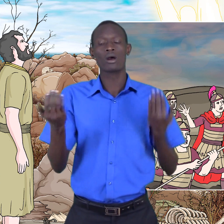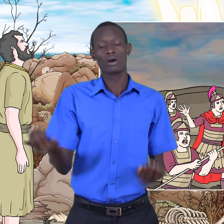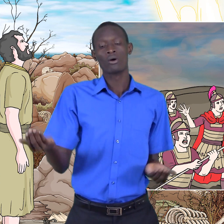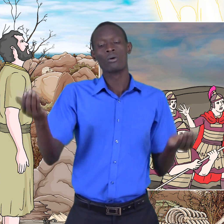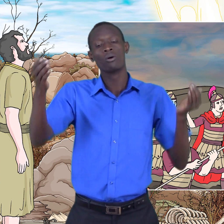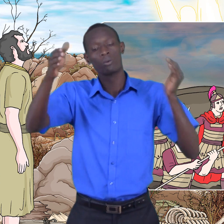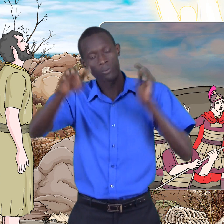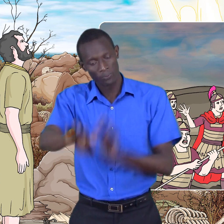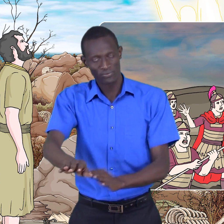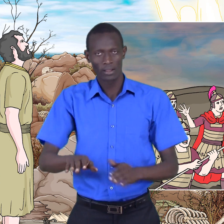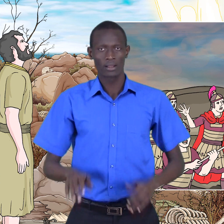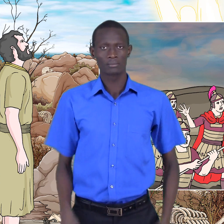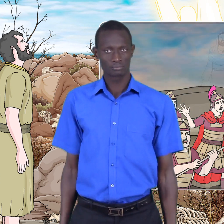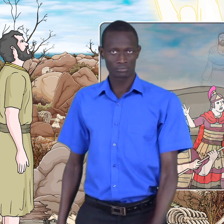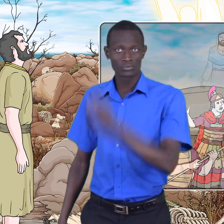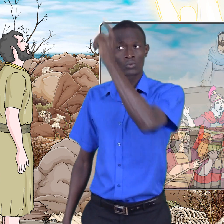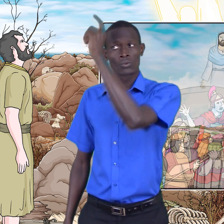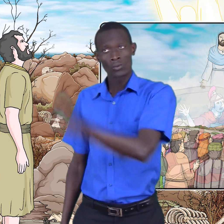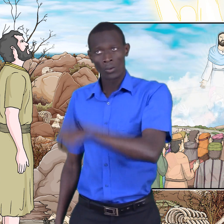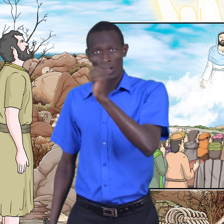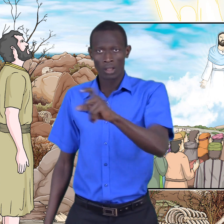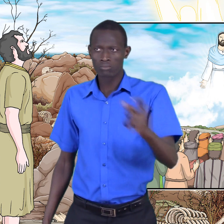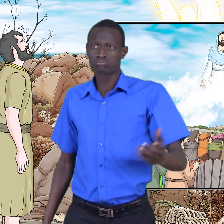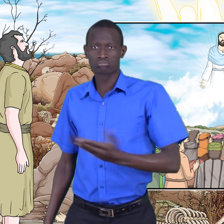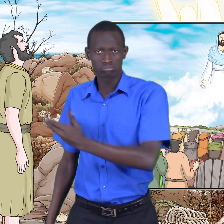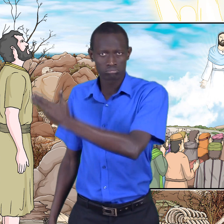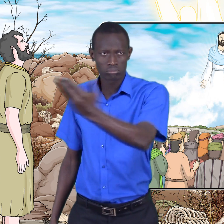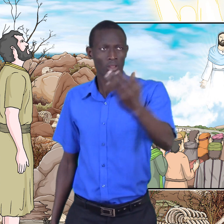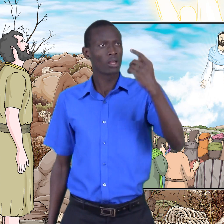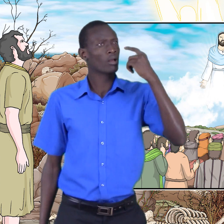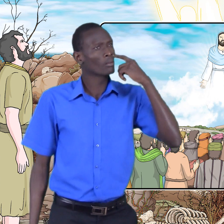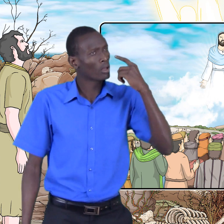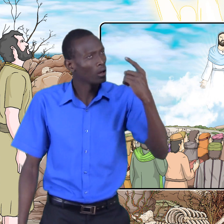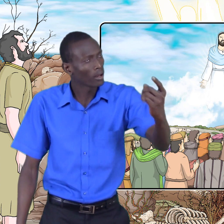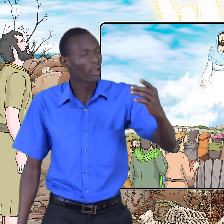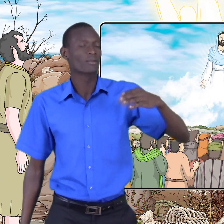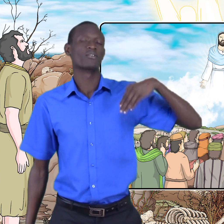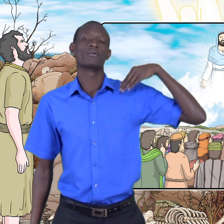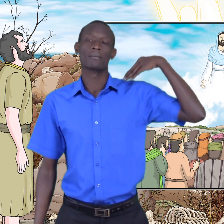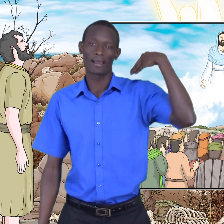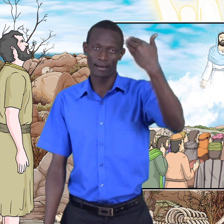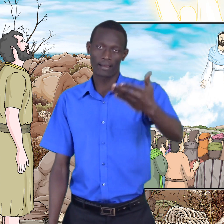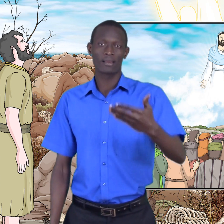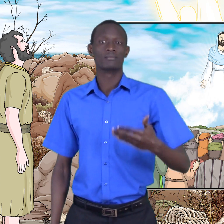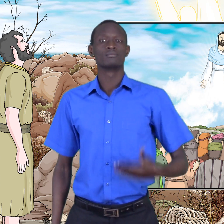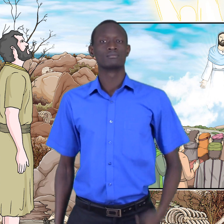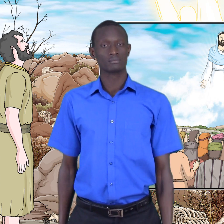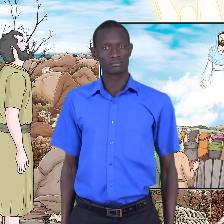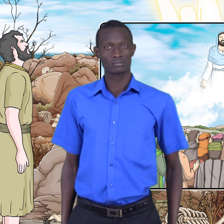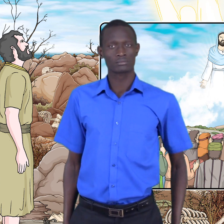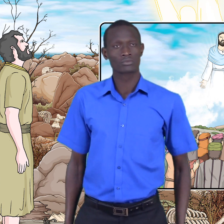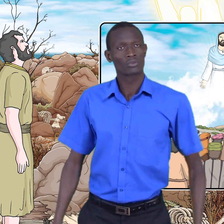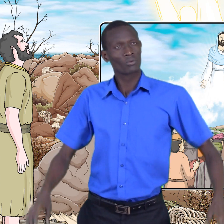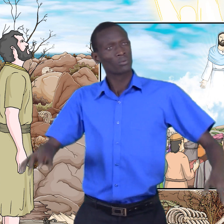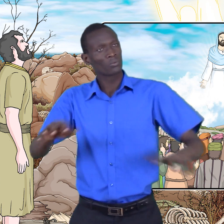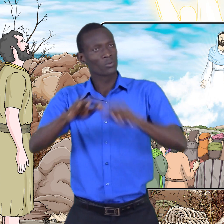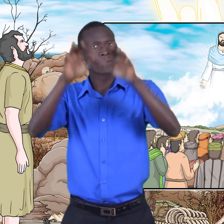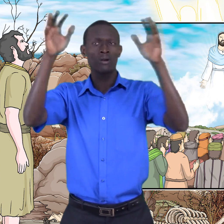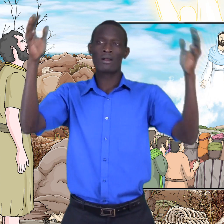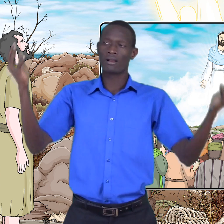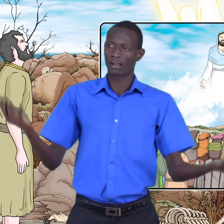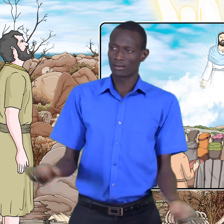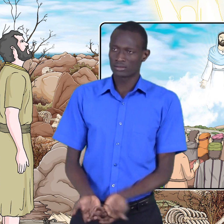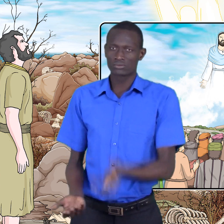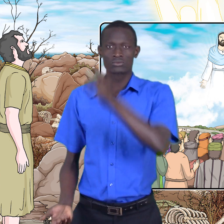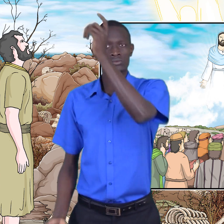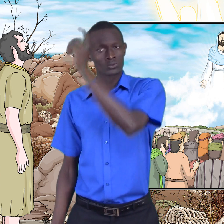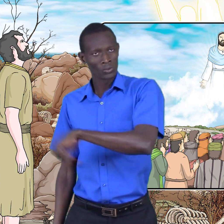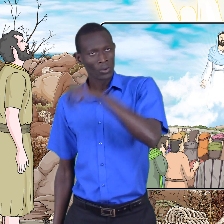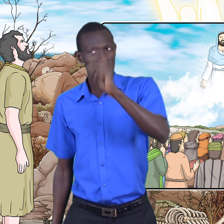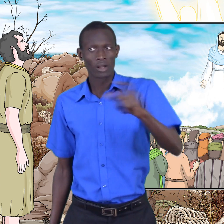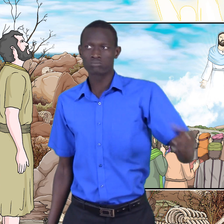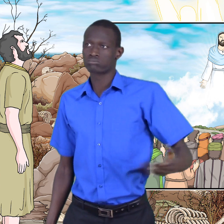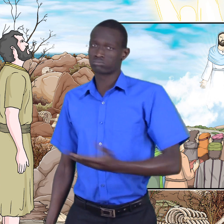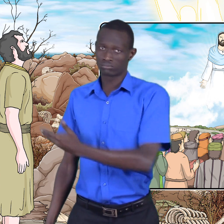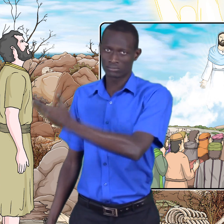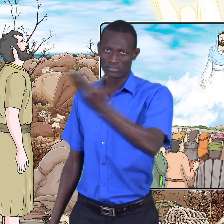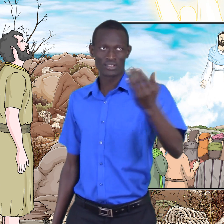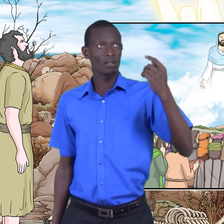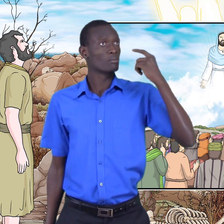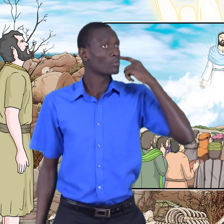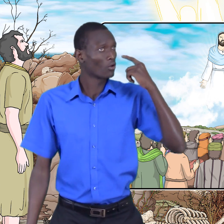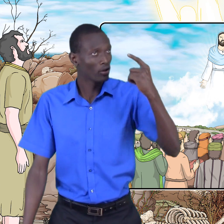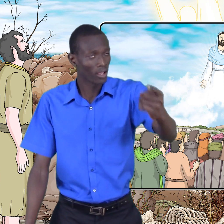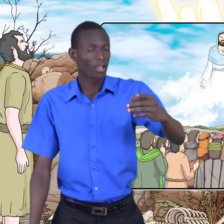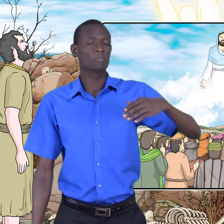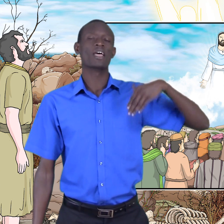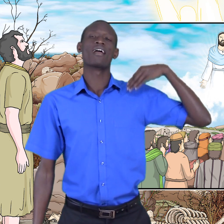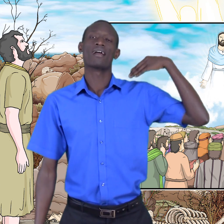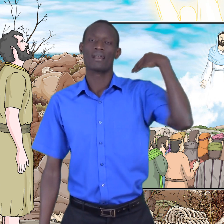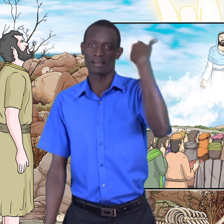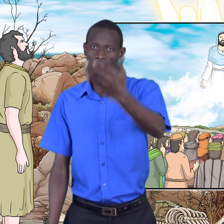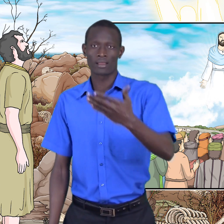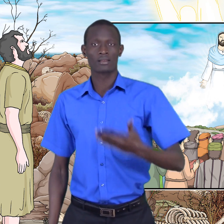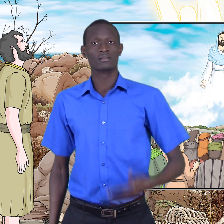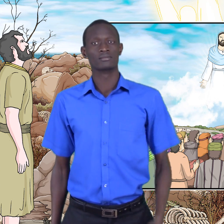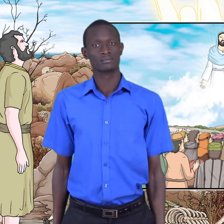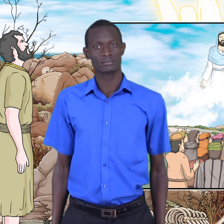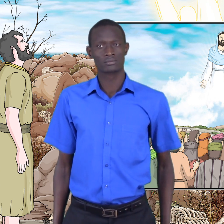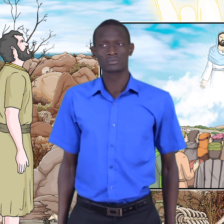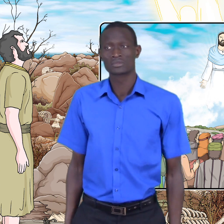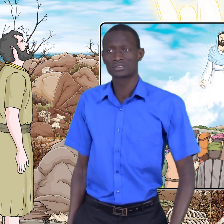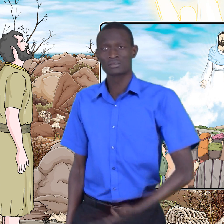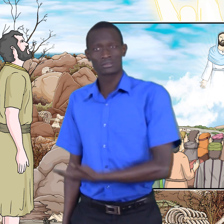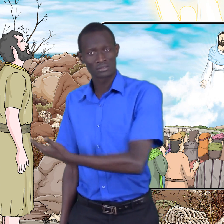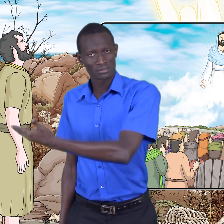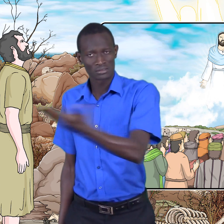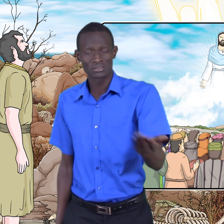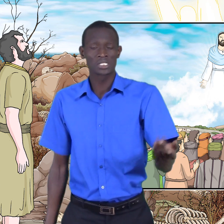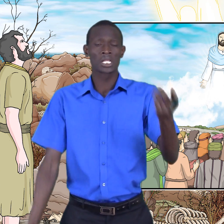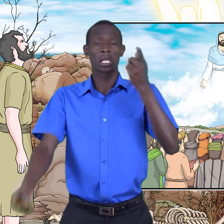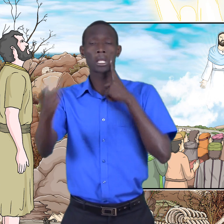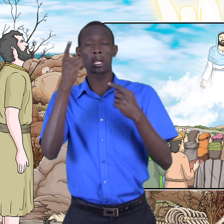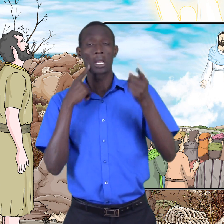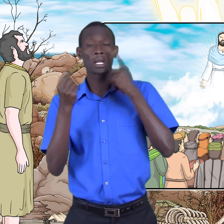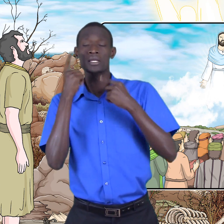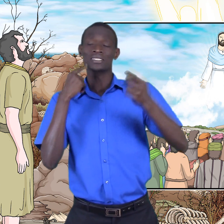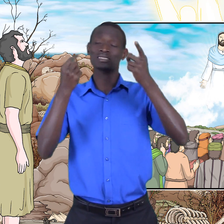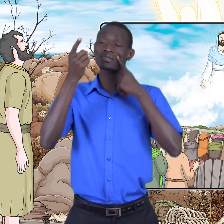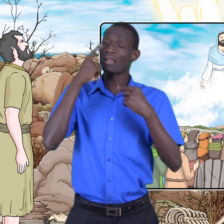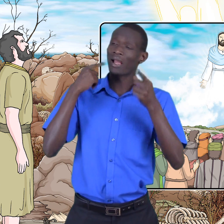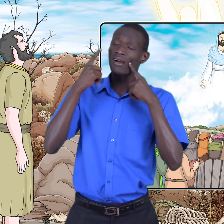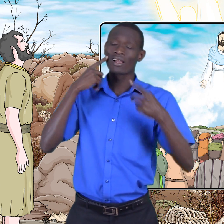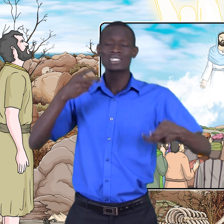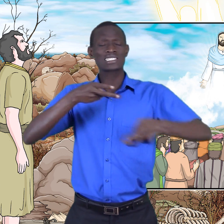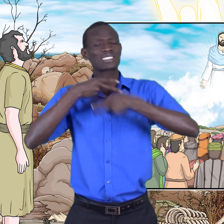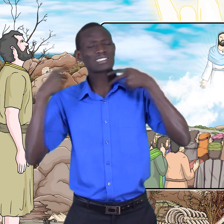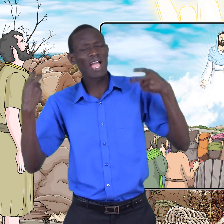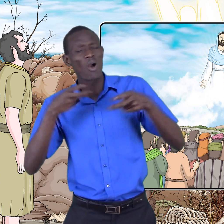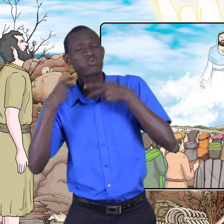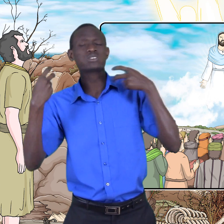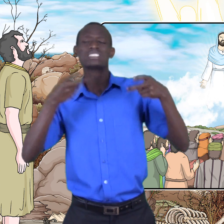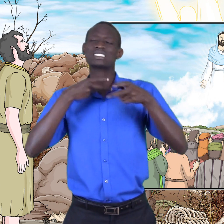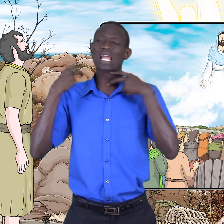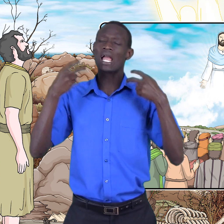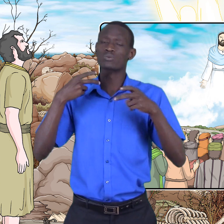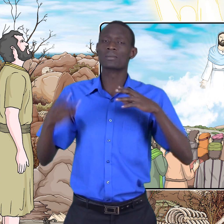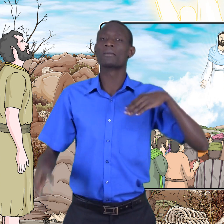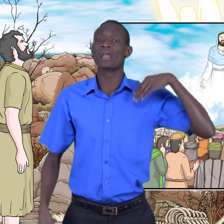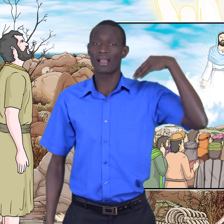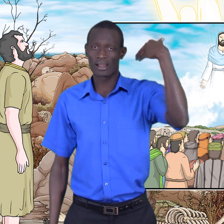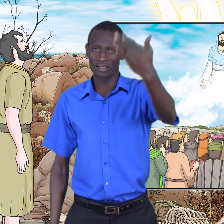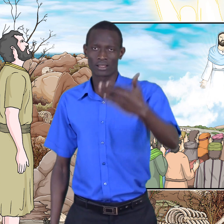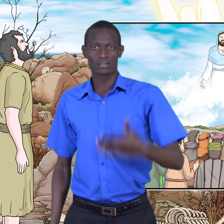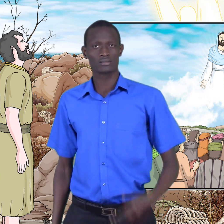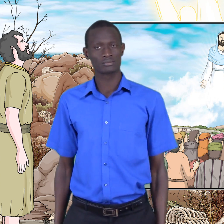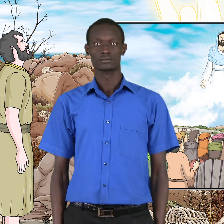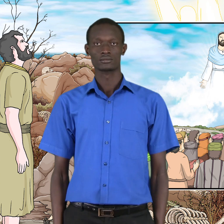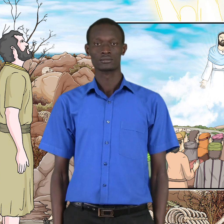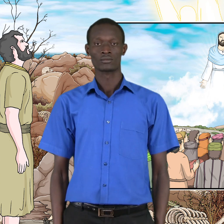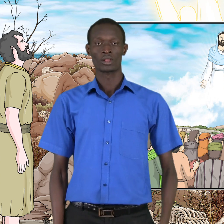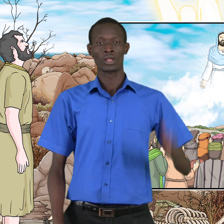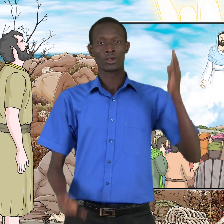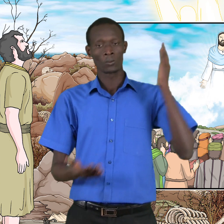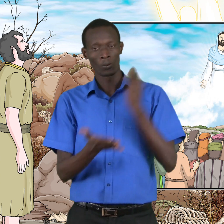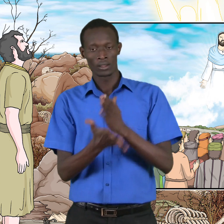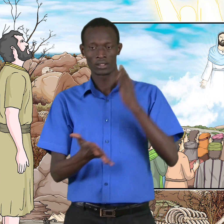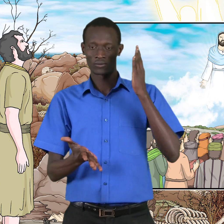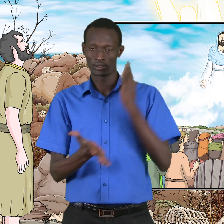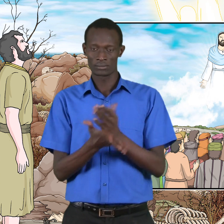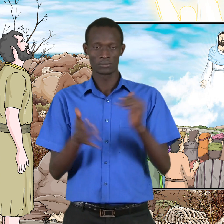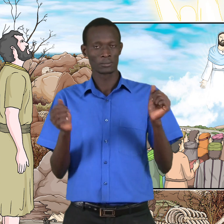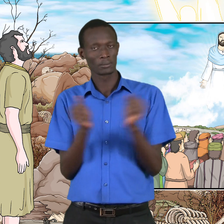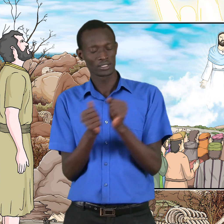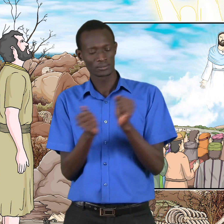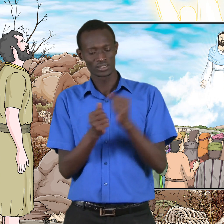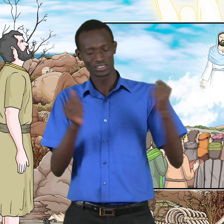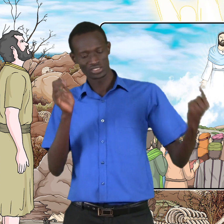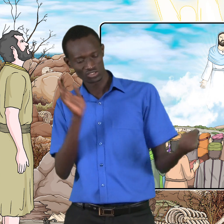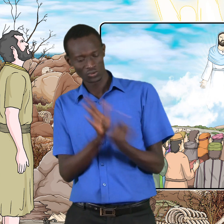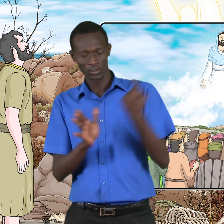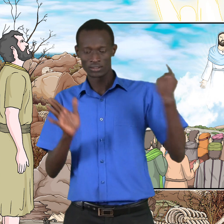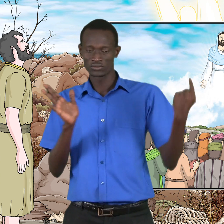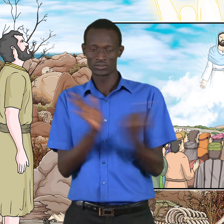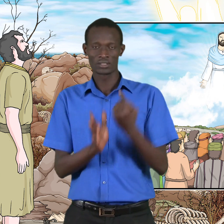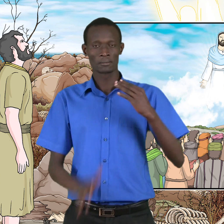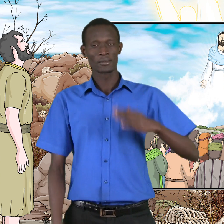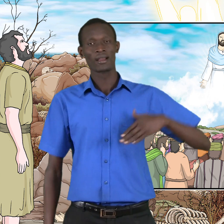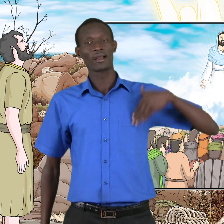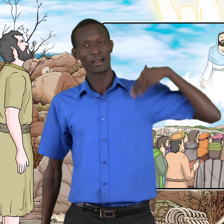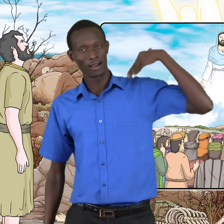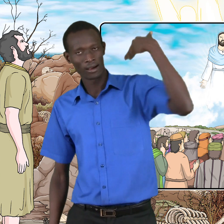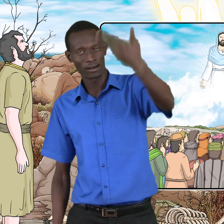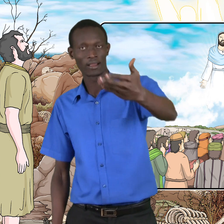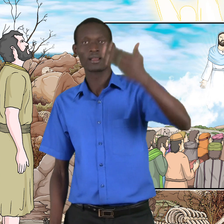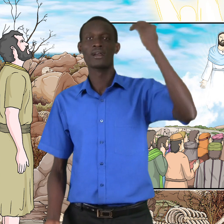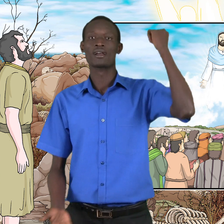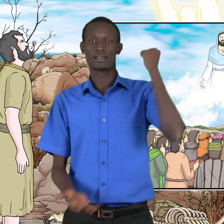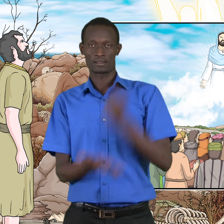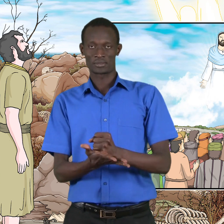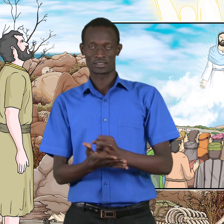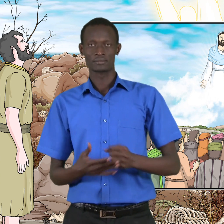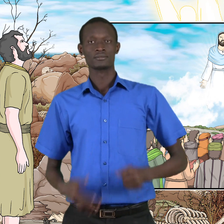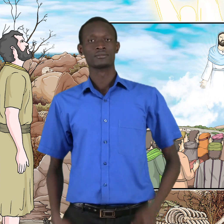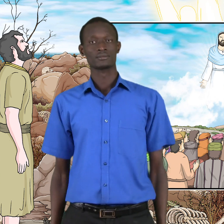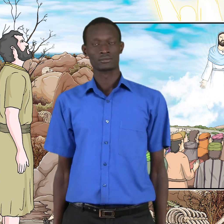And all the tribes of the earth will mourn because of Him.